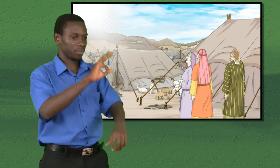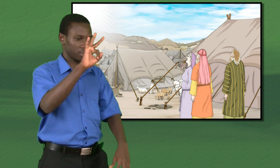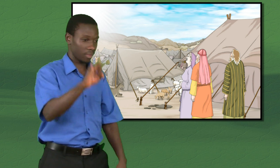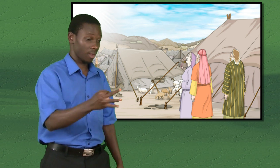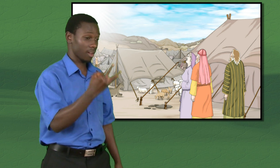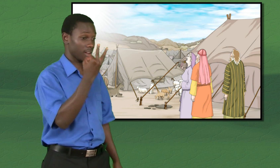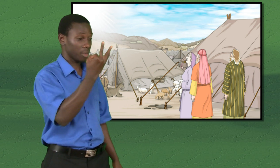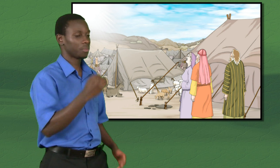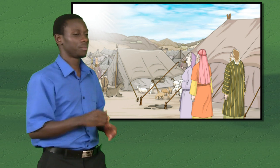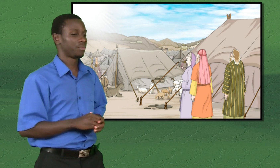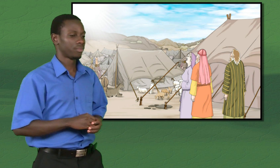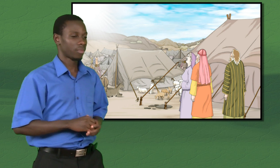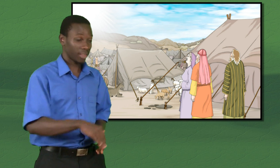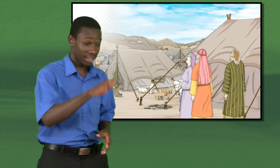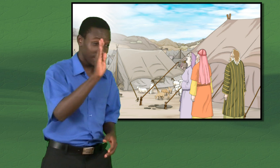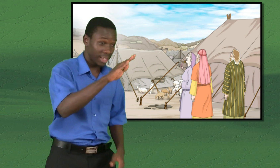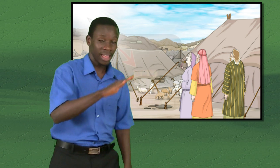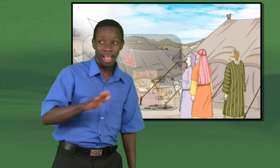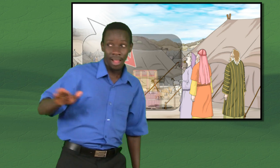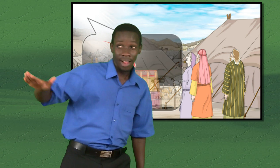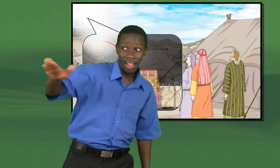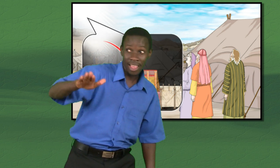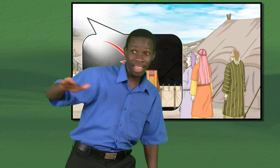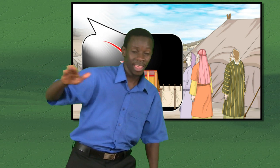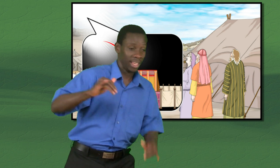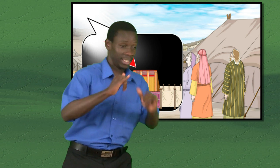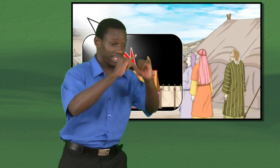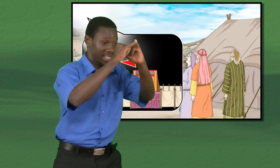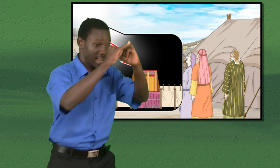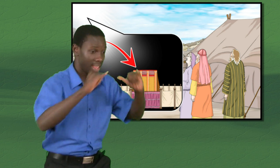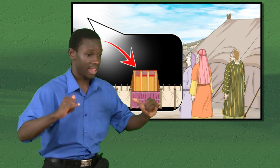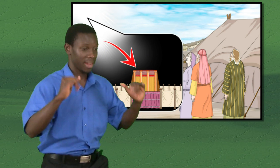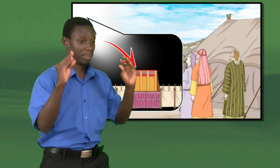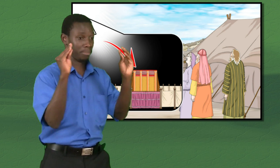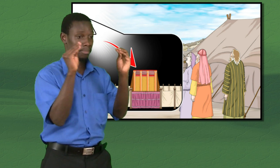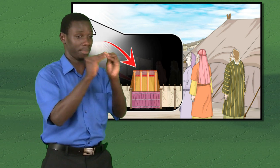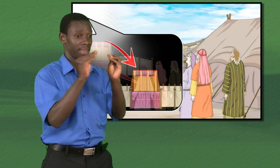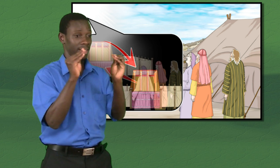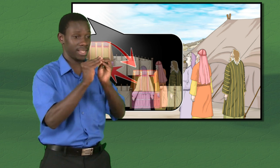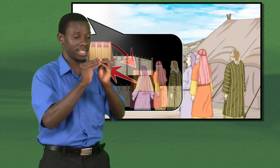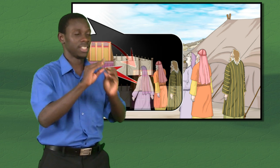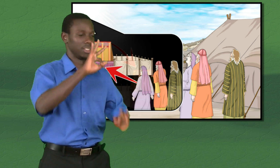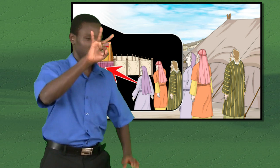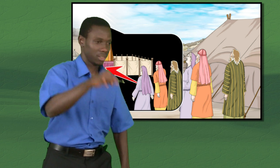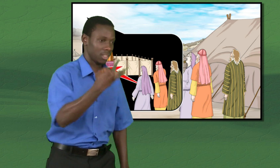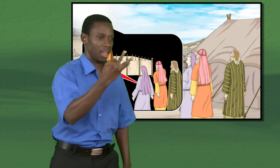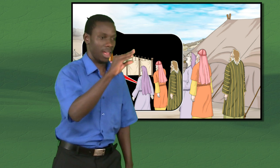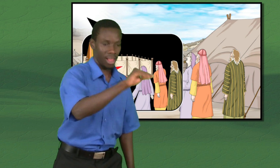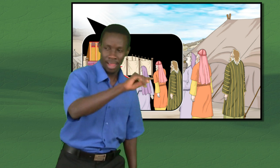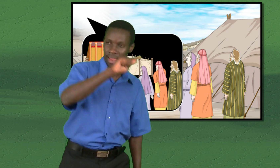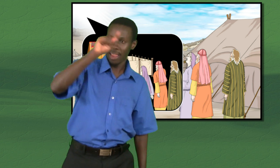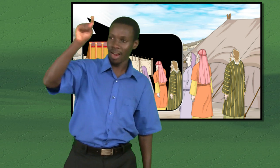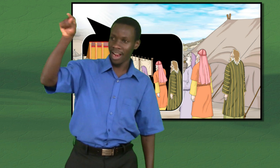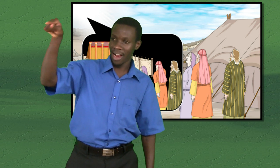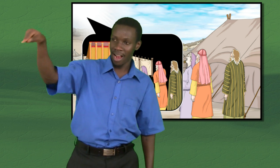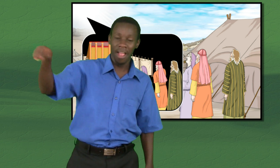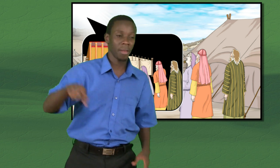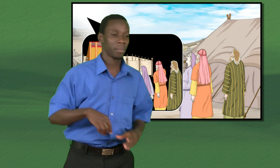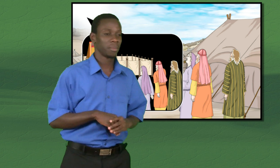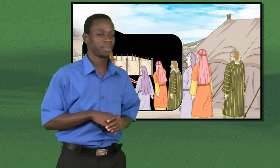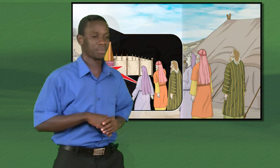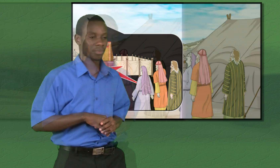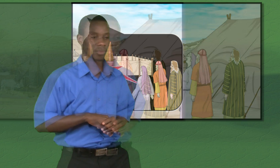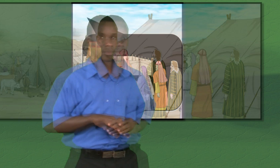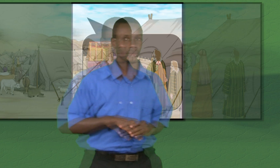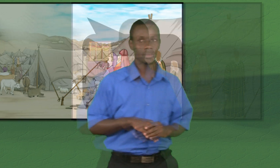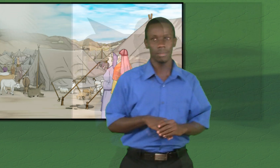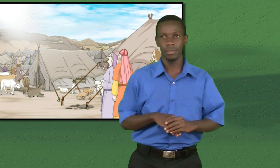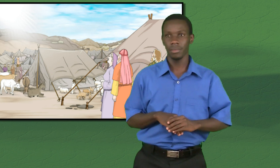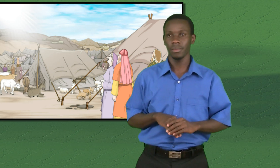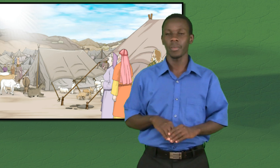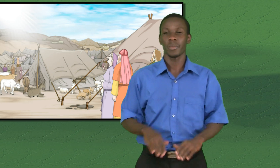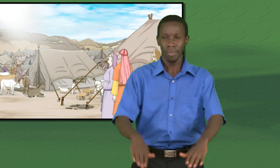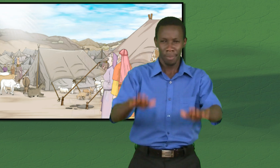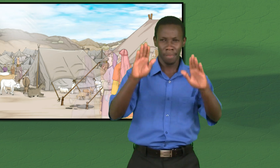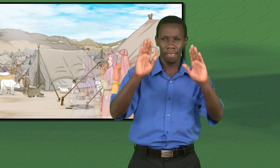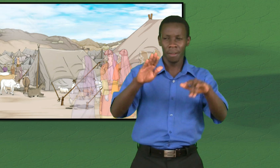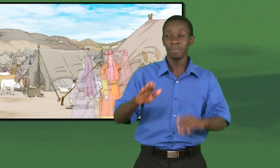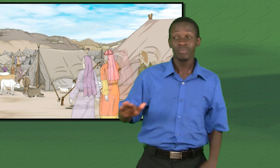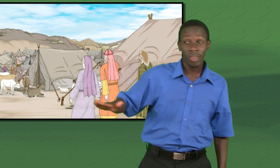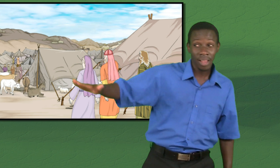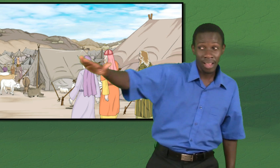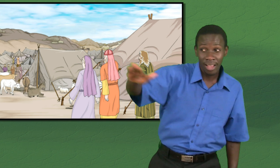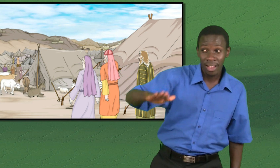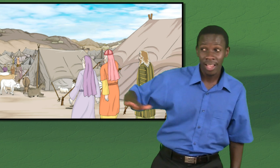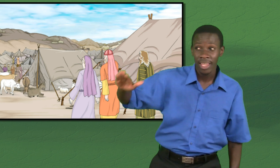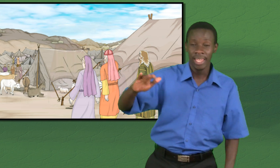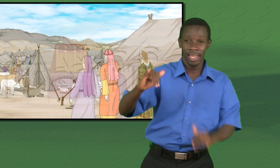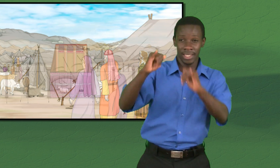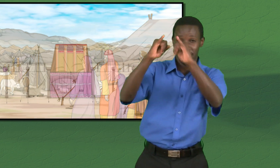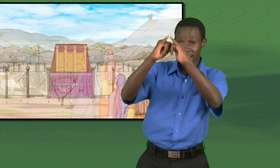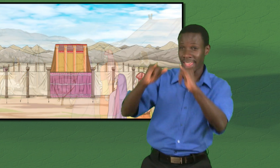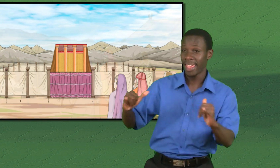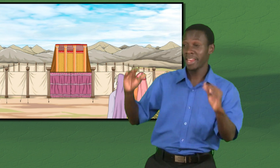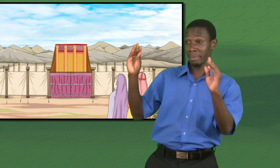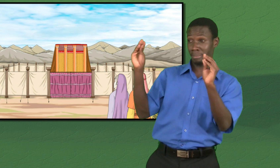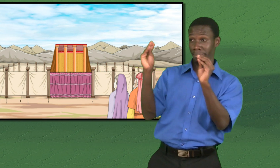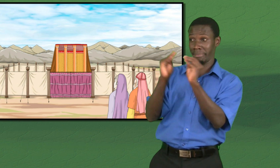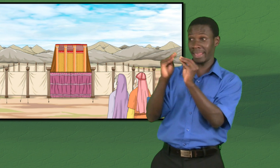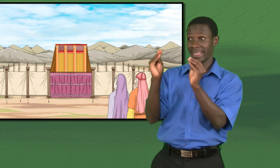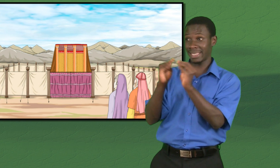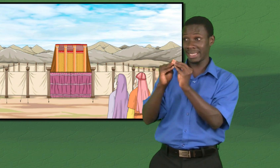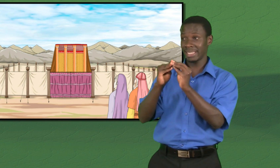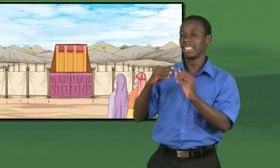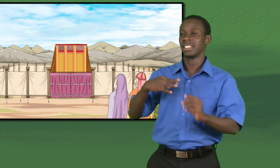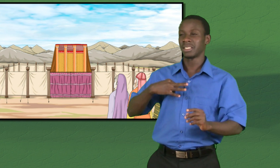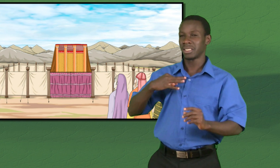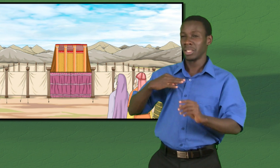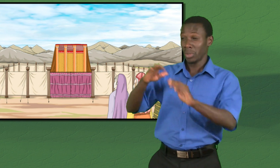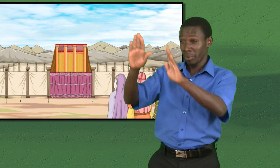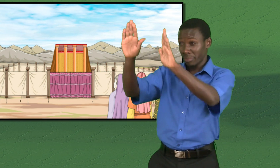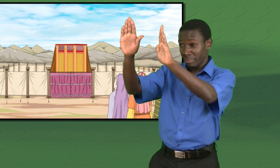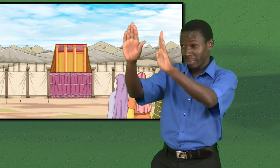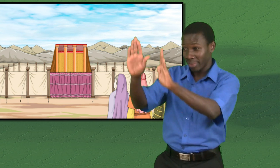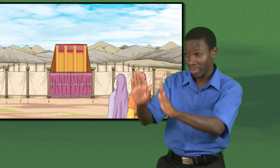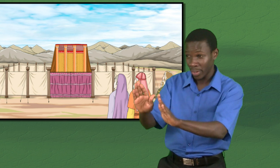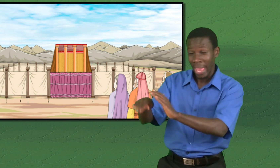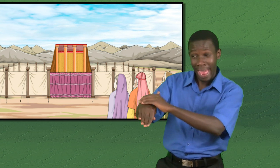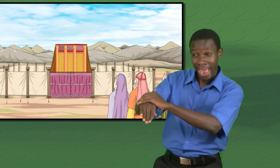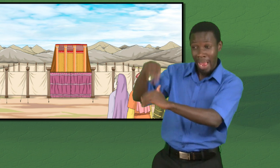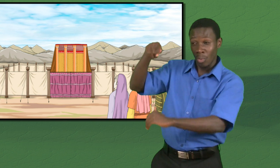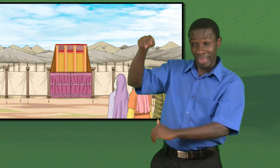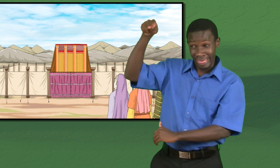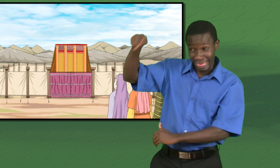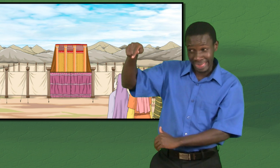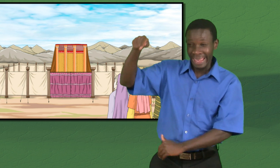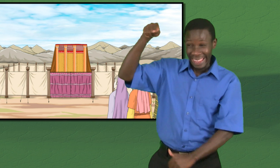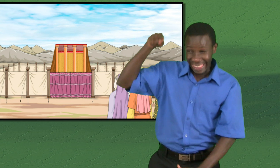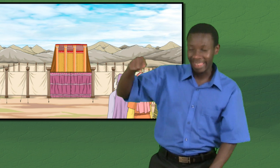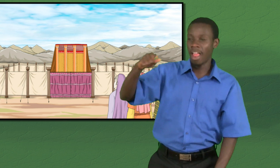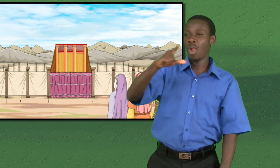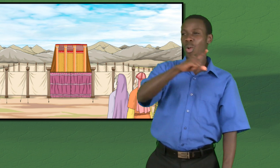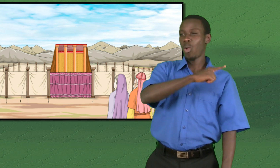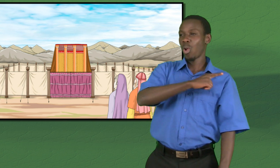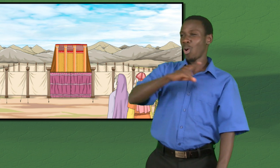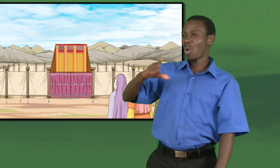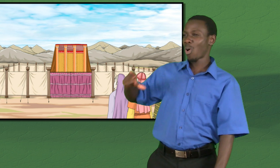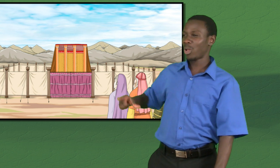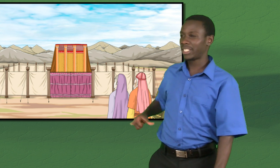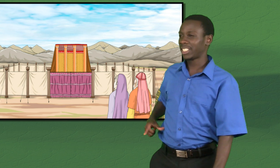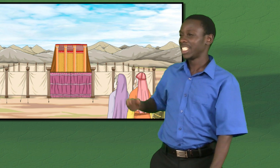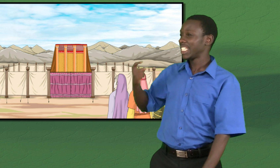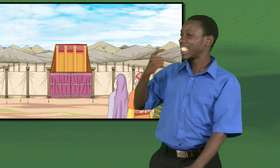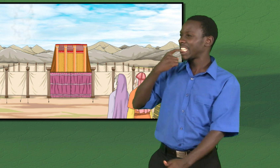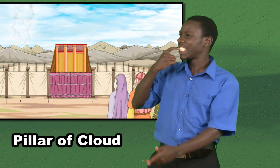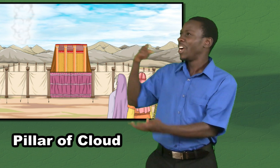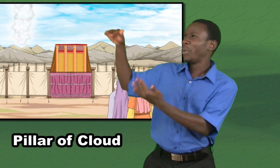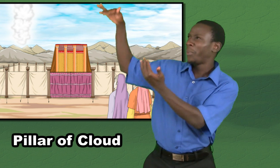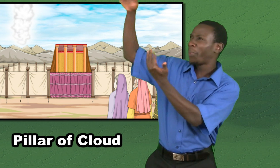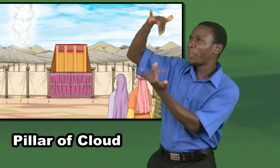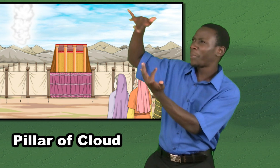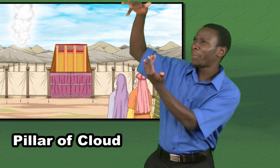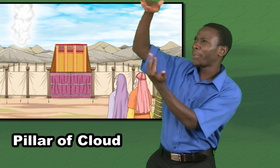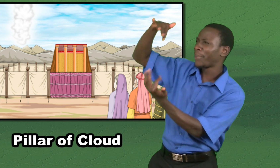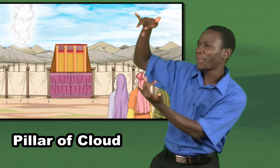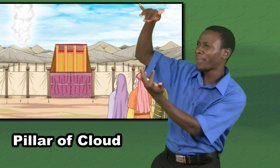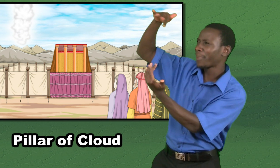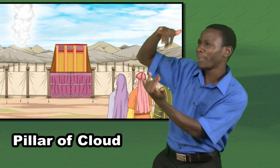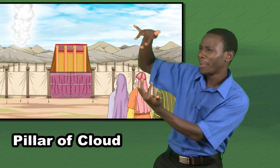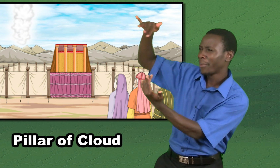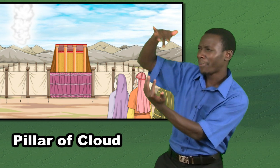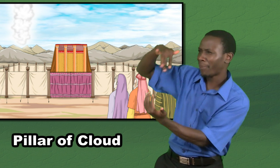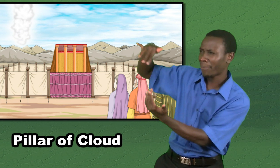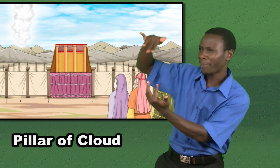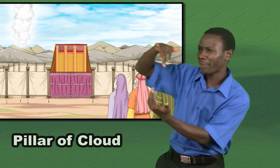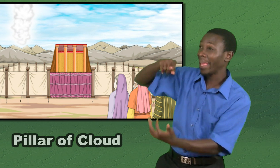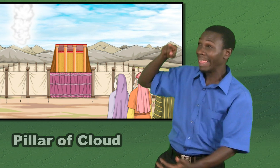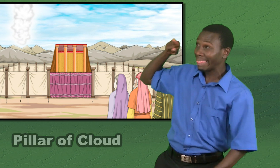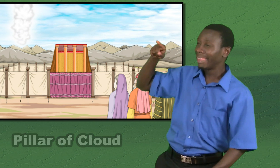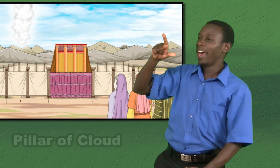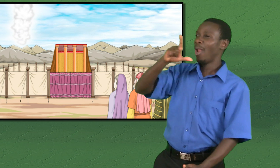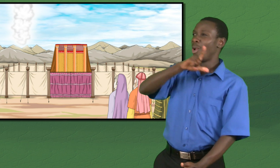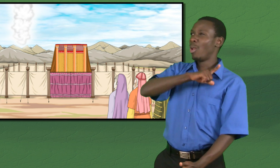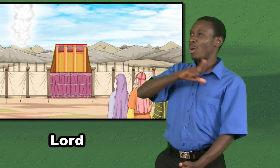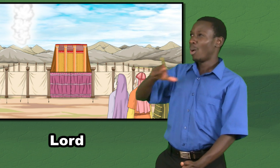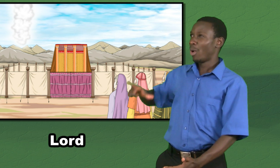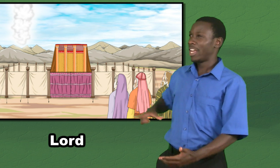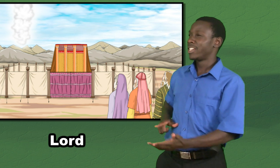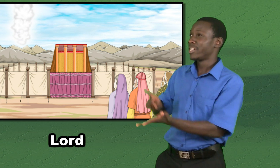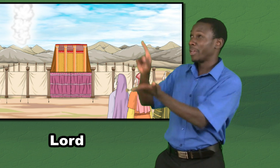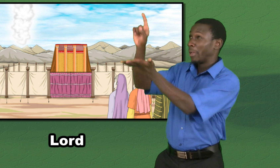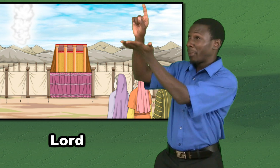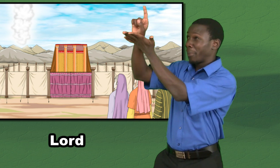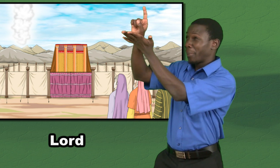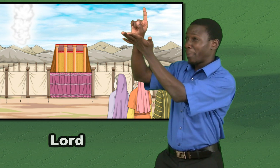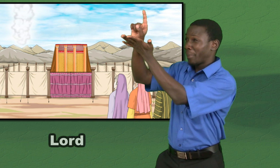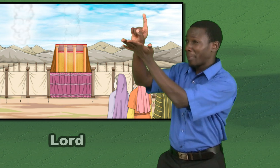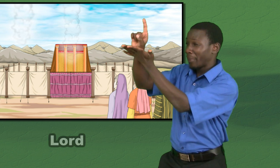And suddenly the LORD said to Moses, Aaron, and Miriam, “You three, come out to the Tent of Meeting.”